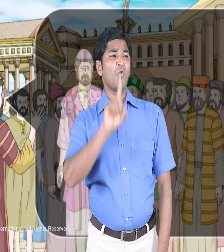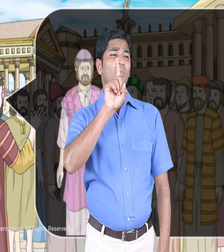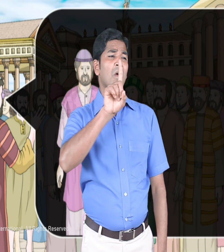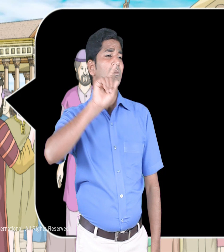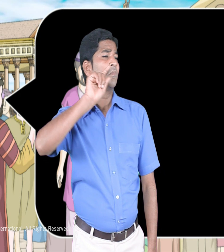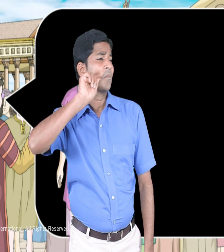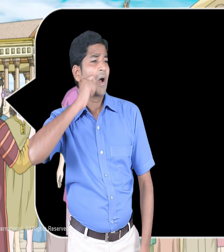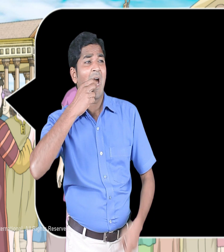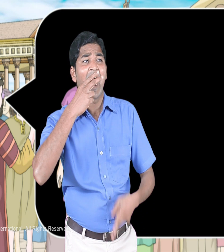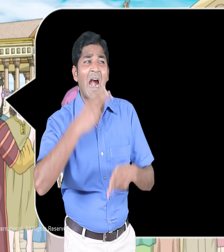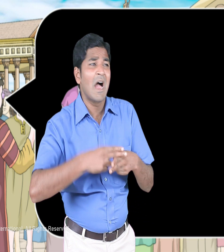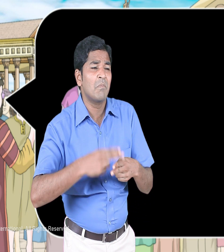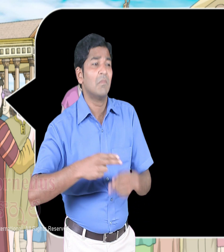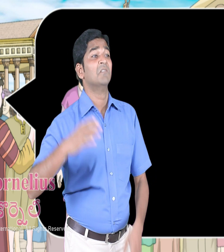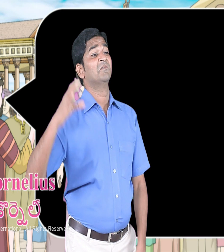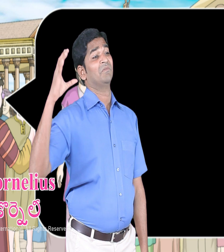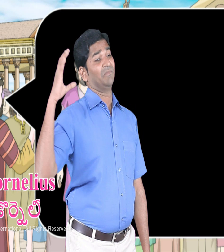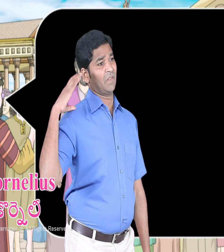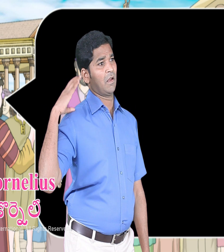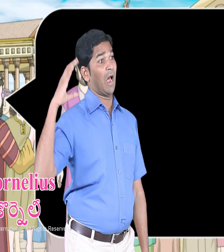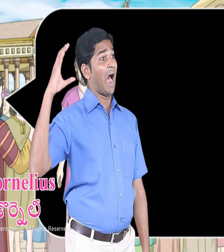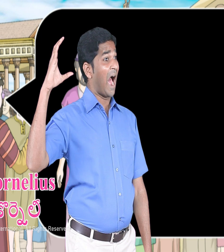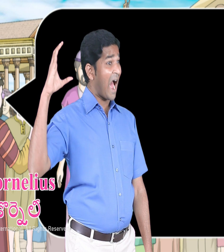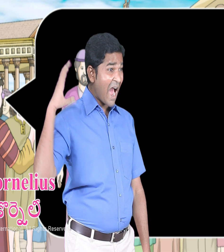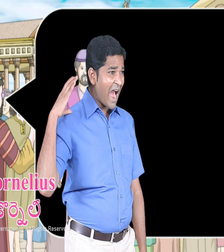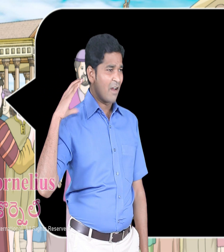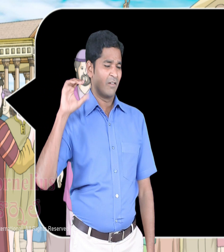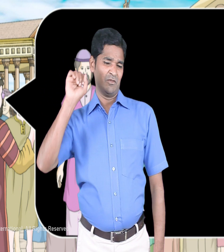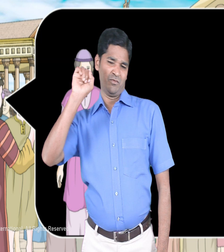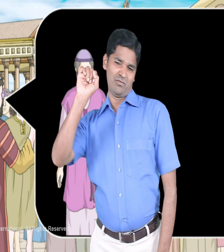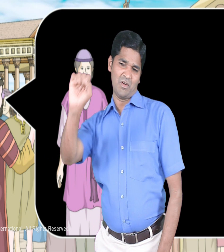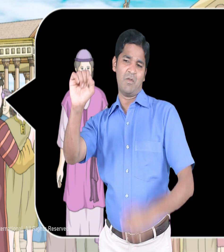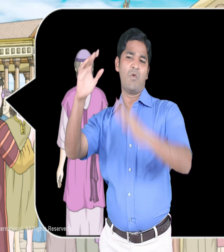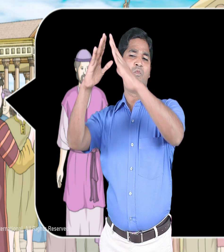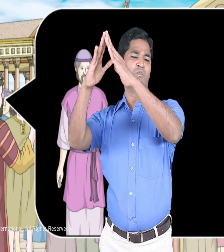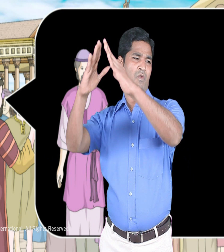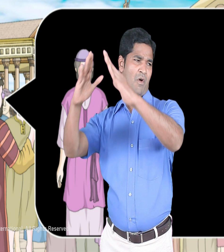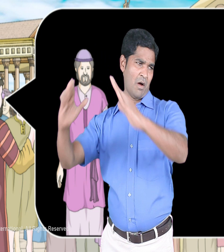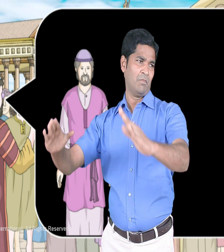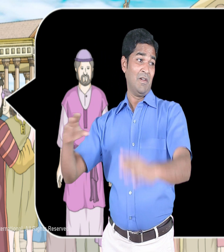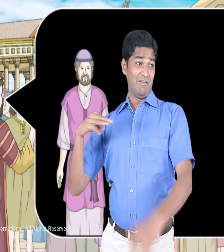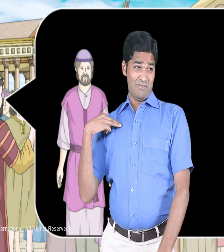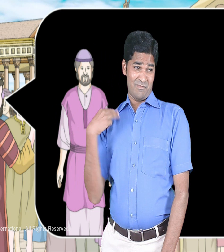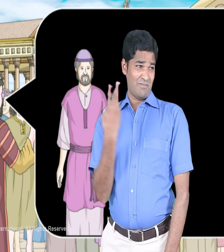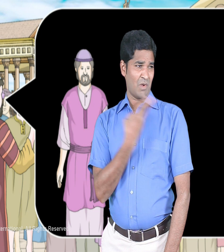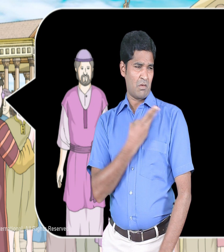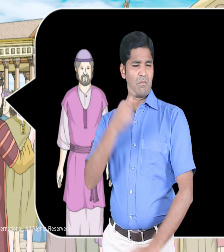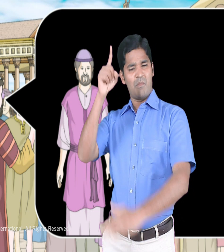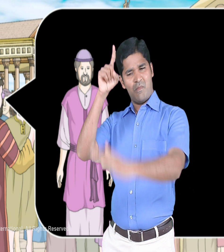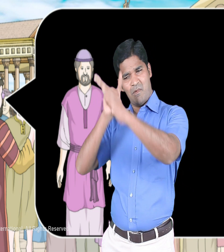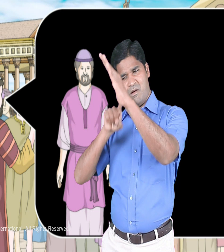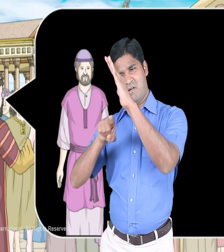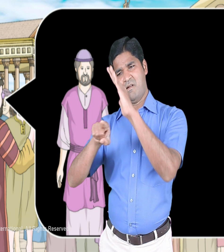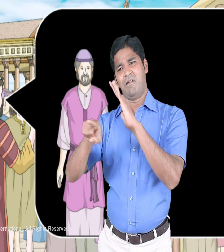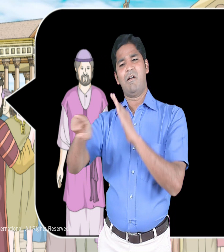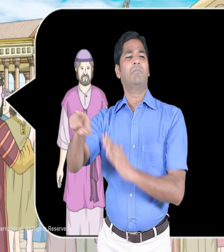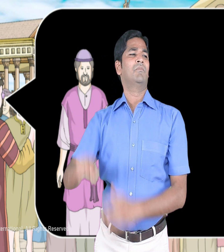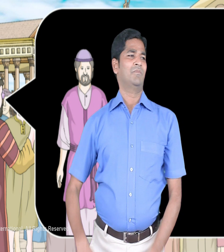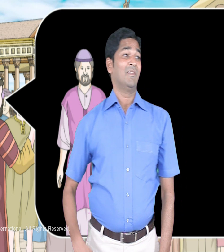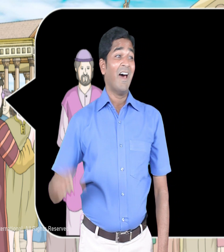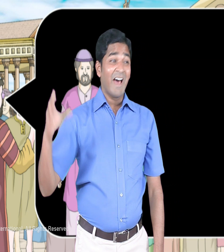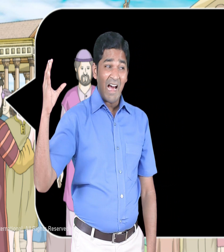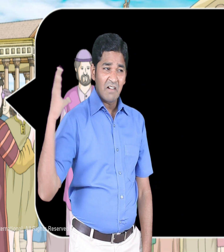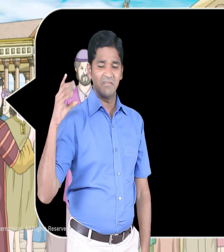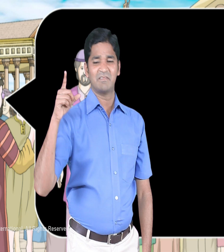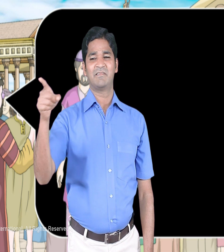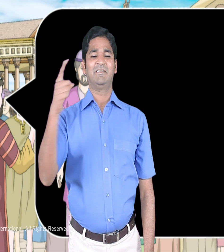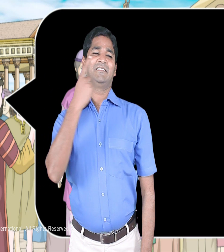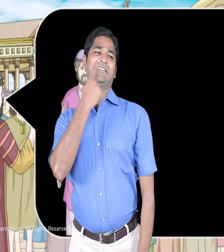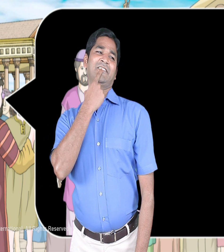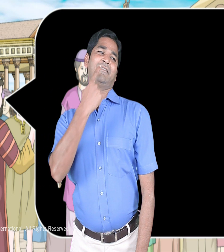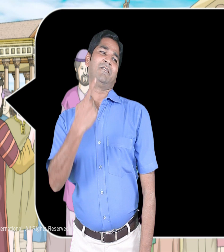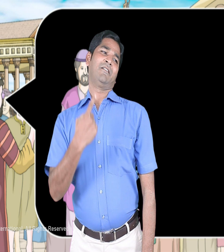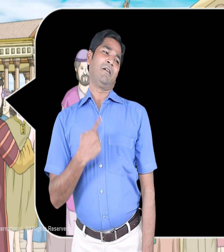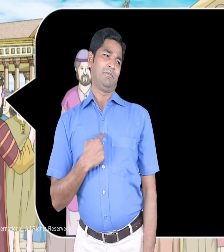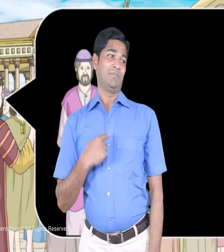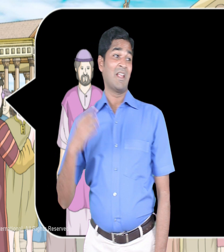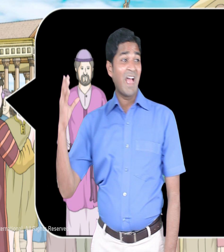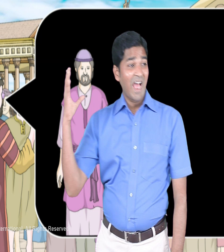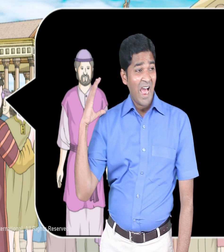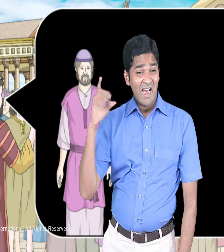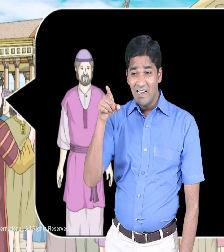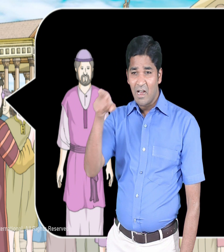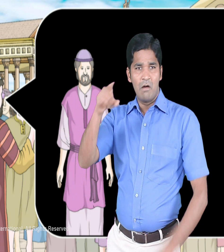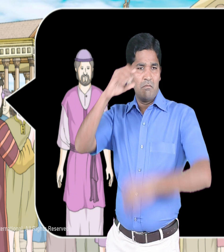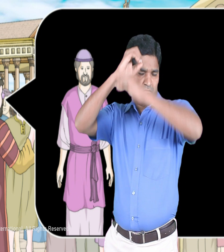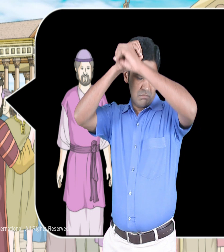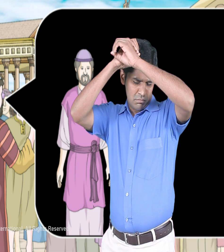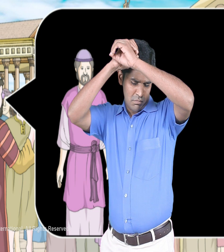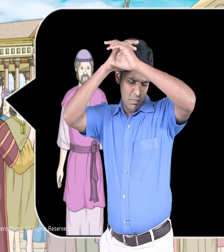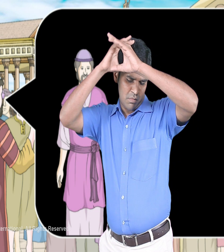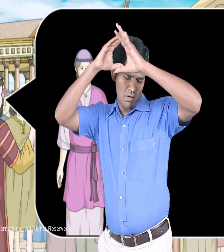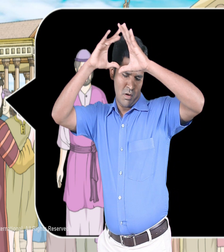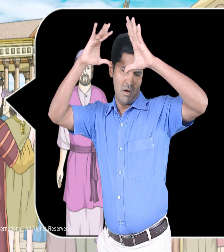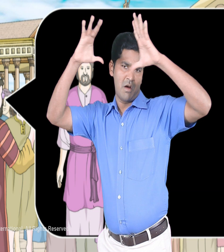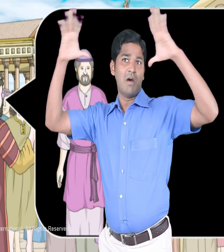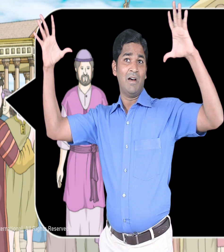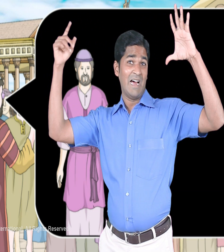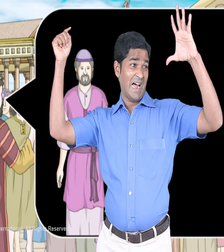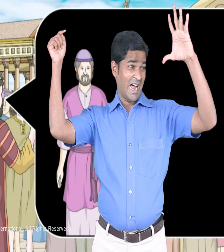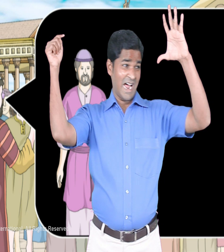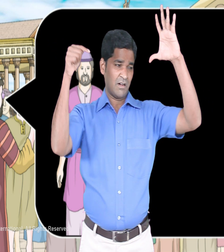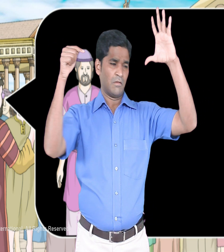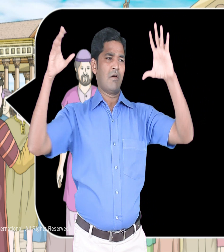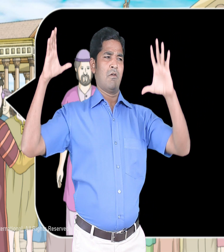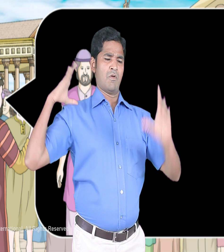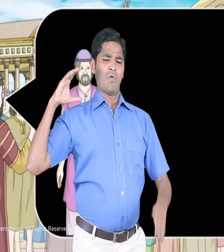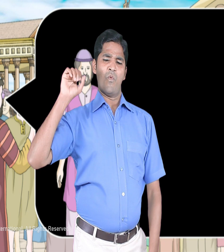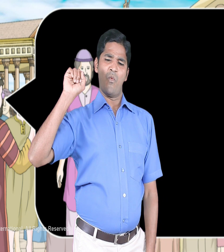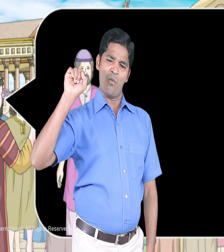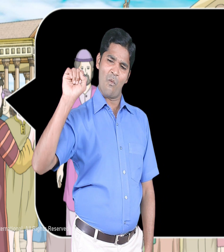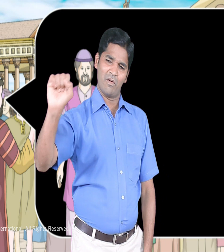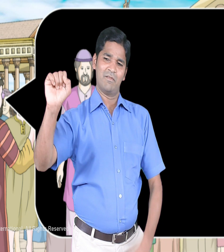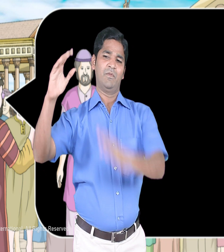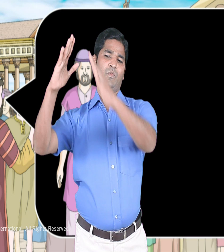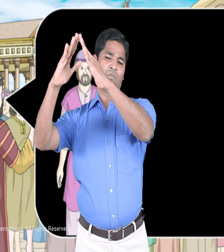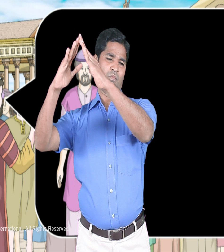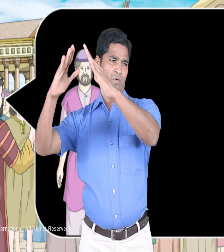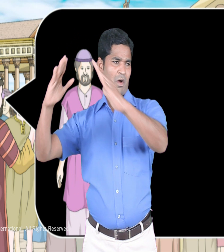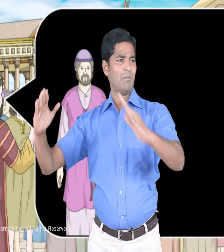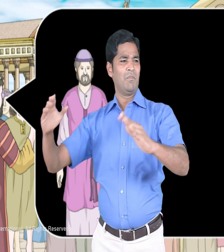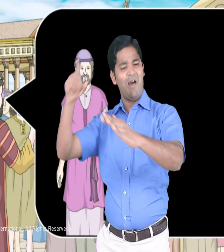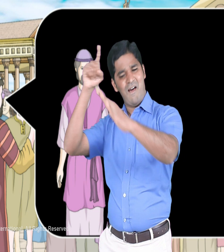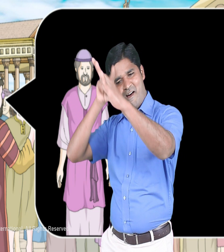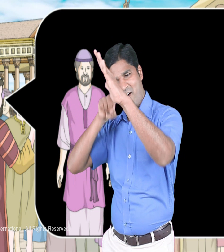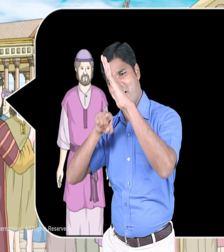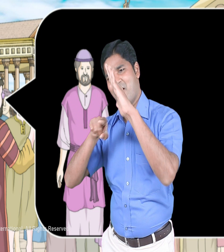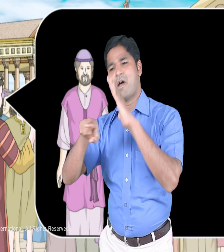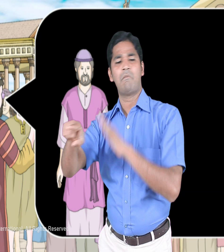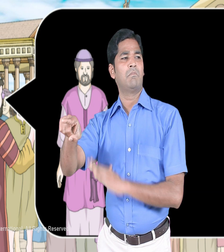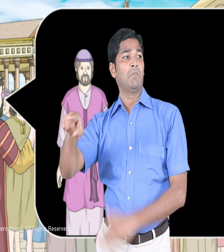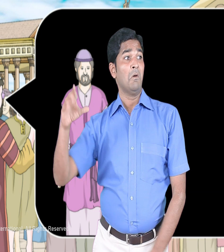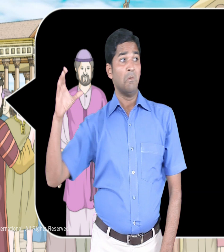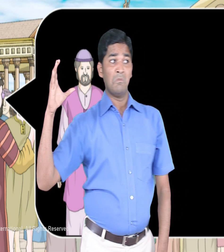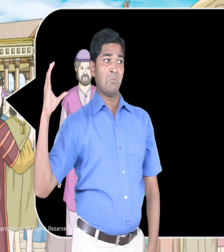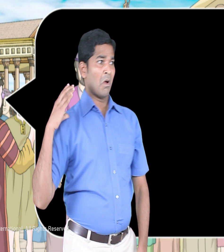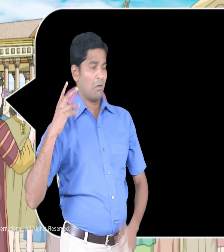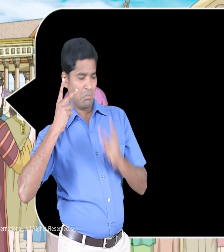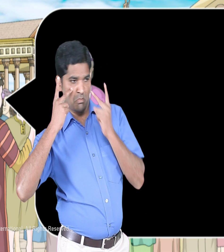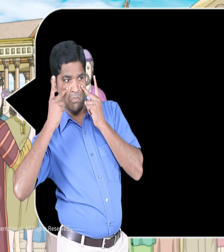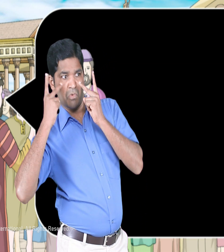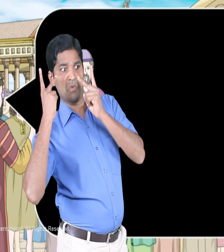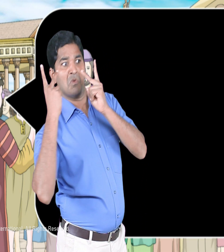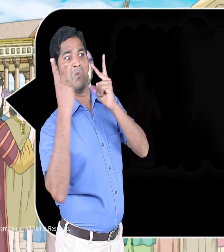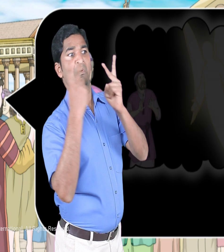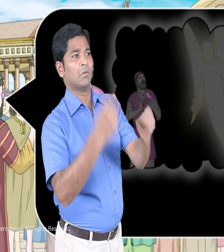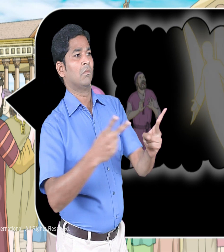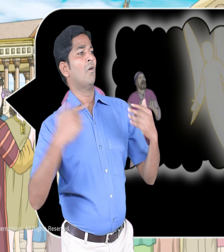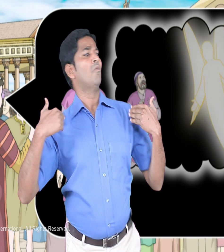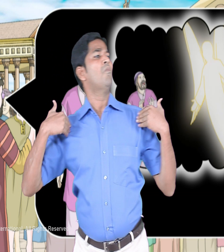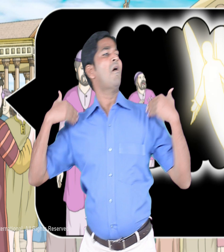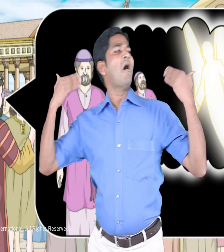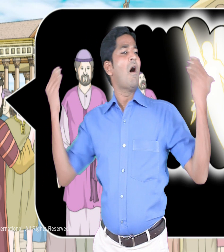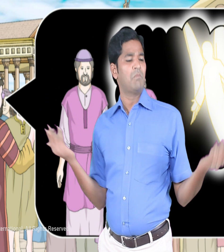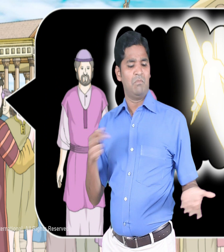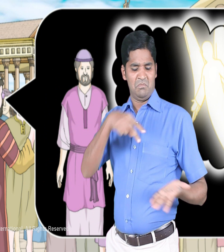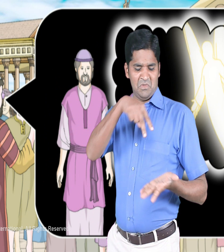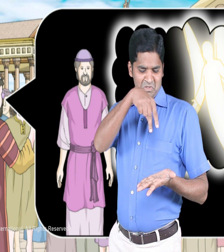These six brothers also went with me, and we entered the man’s home.